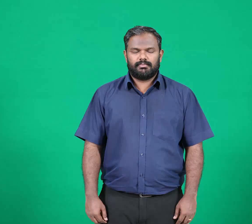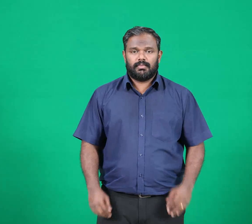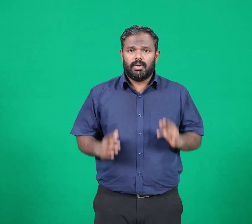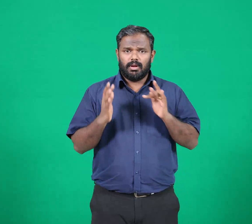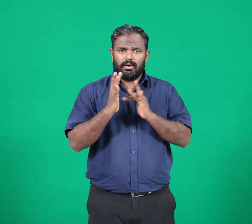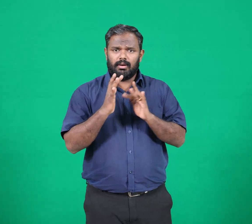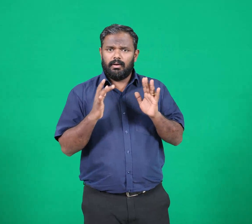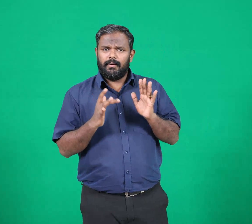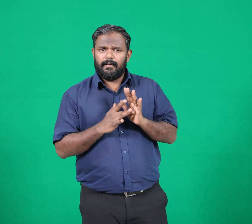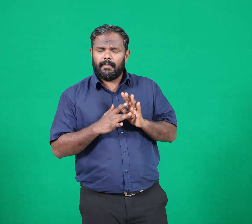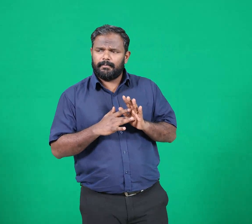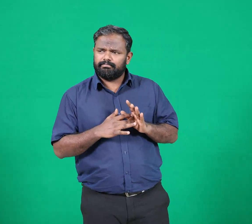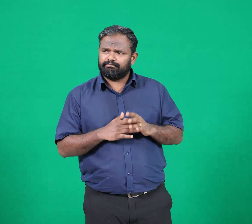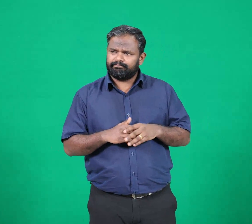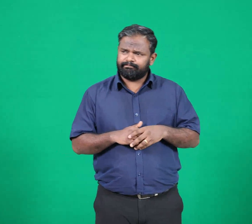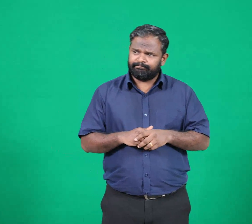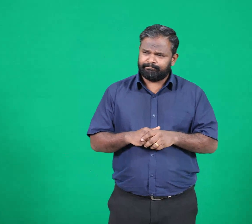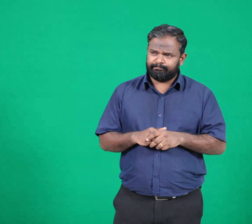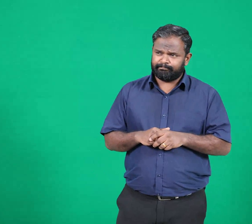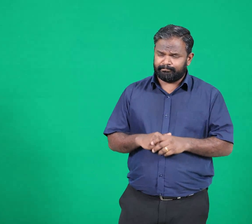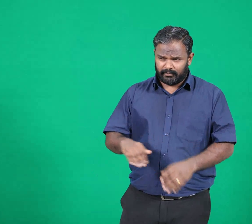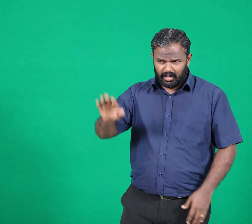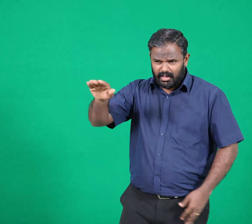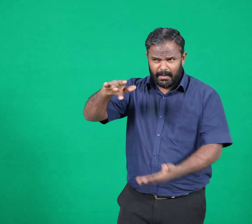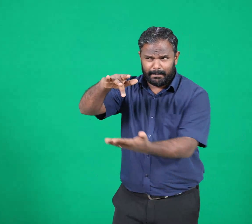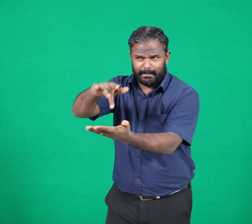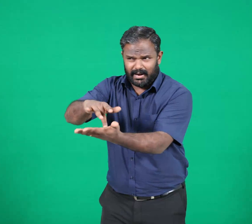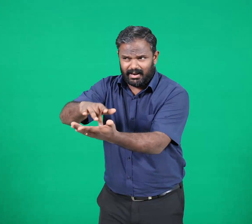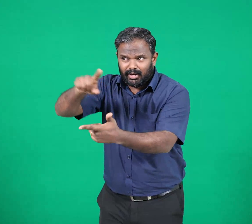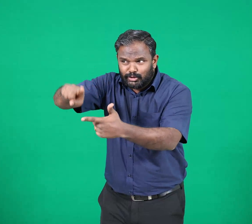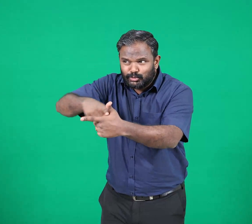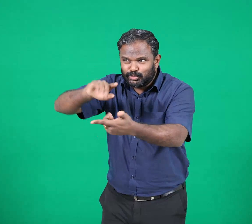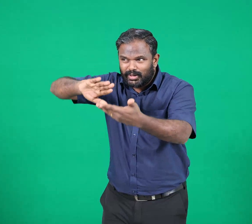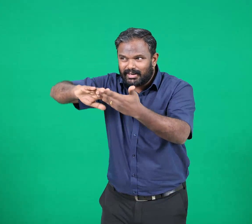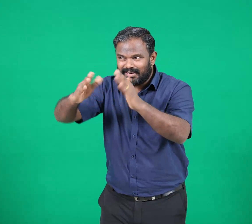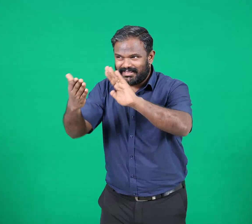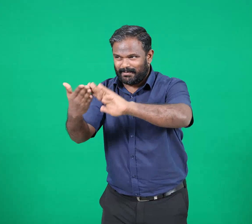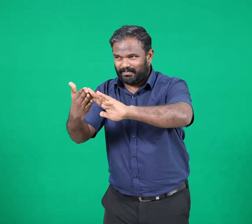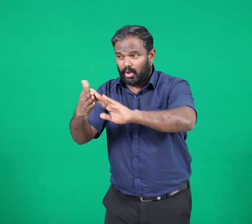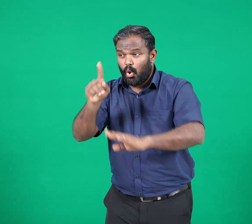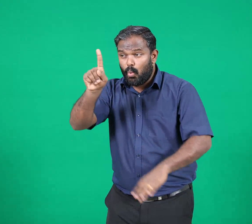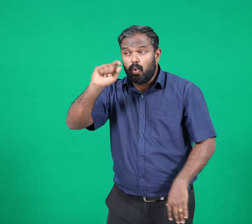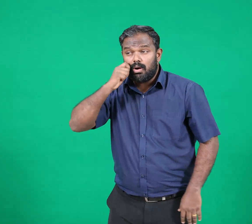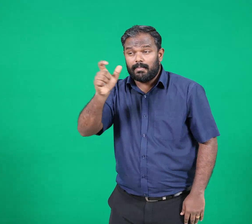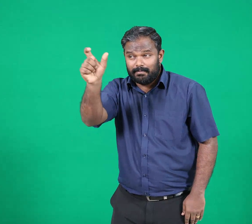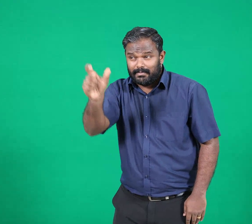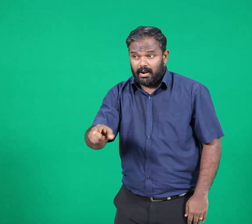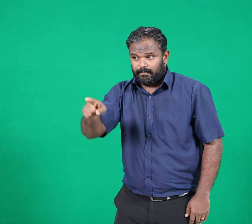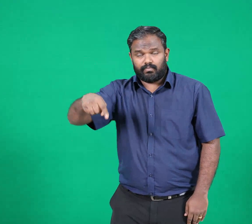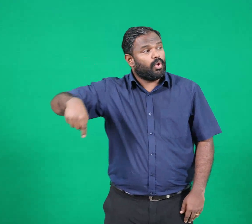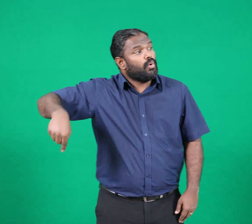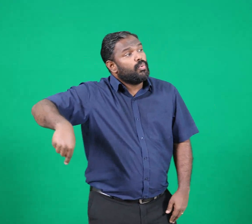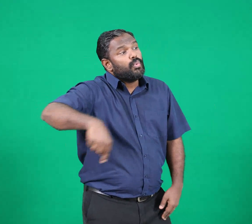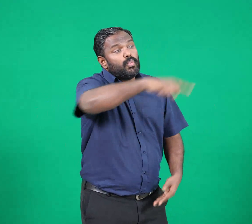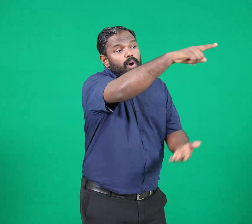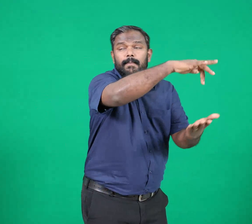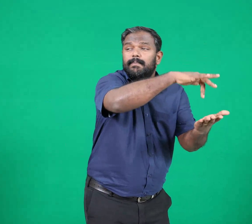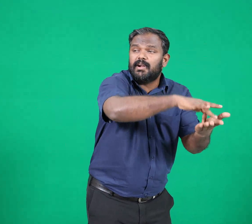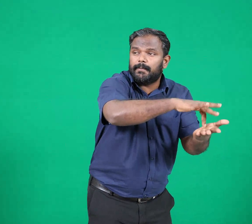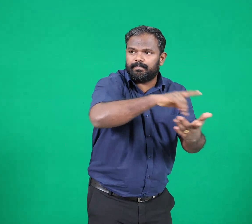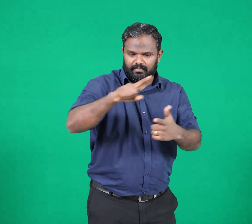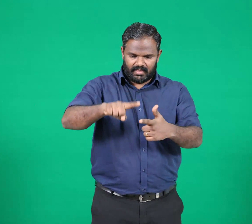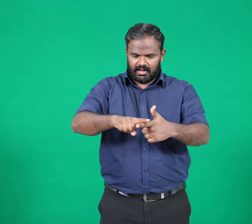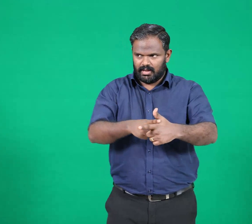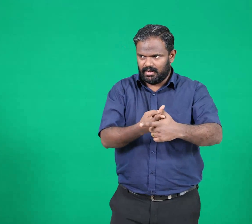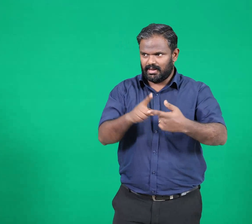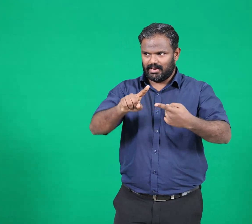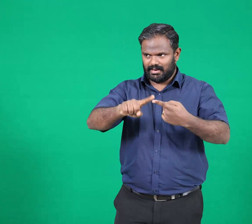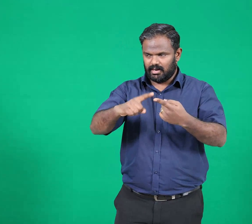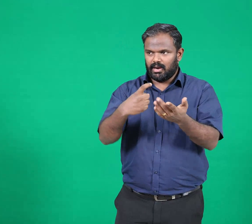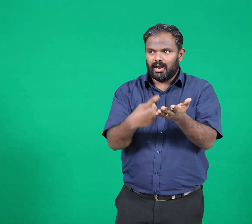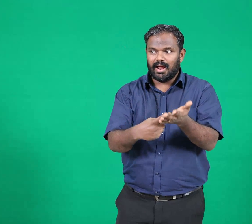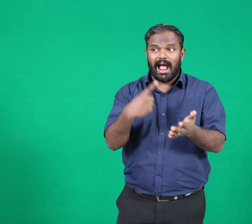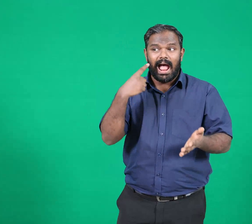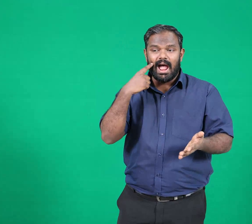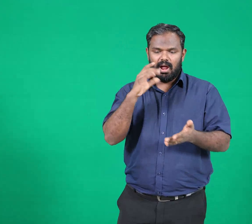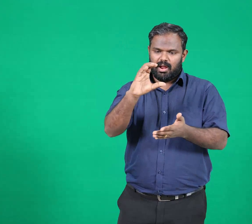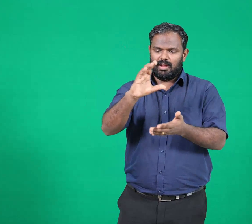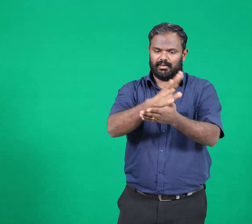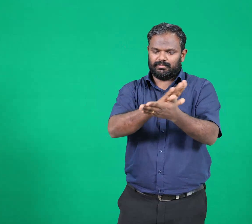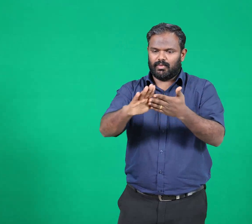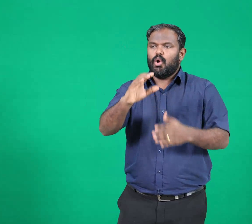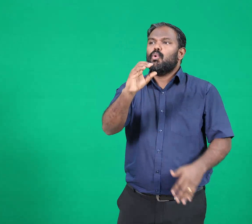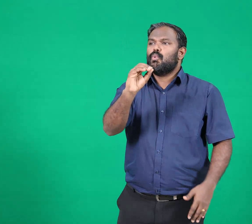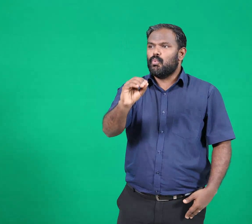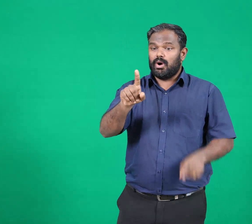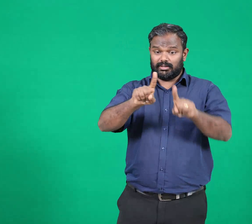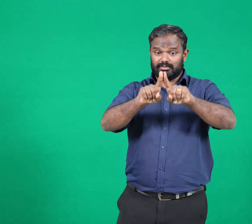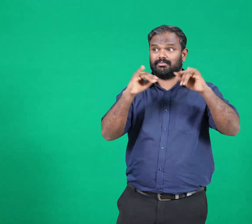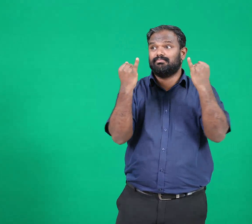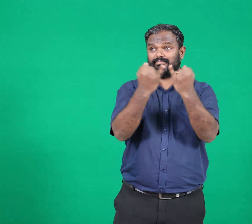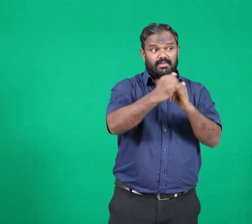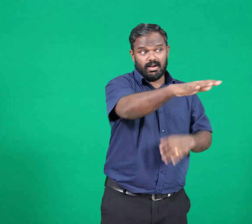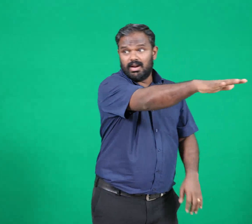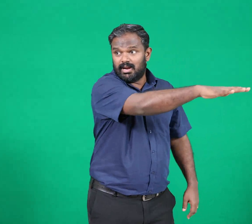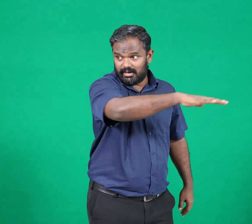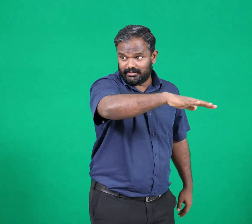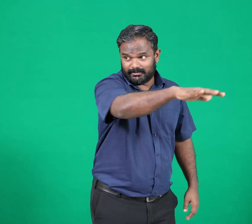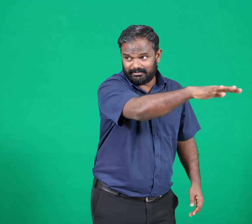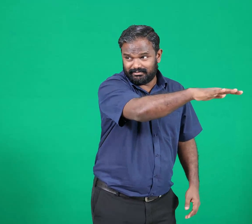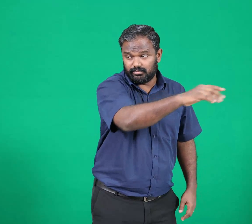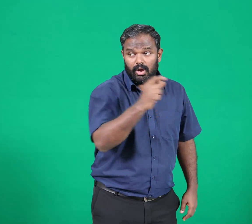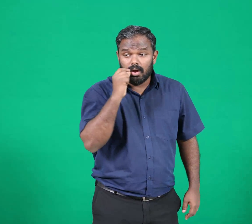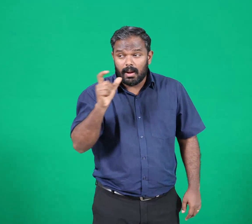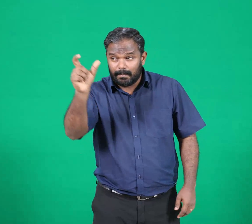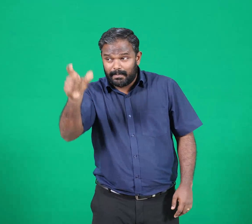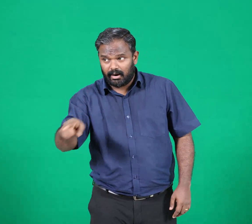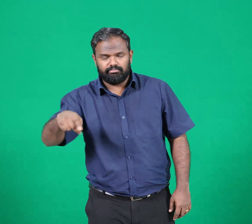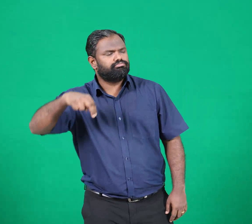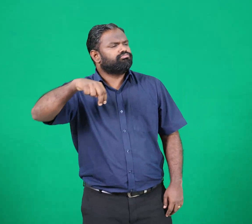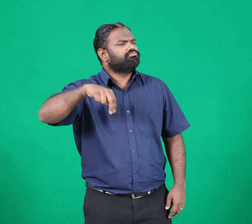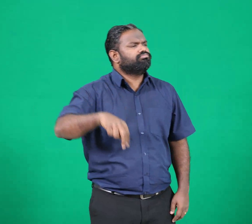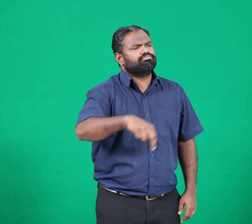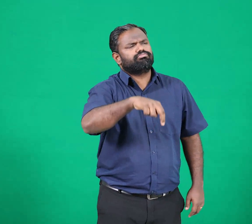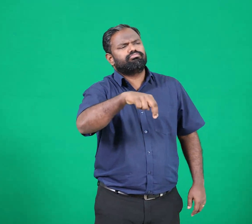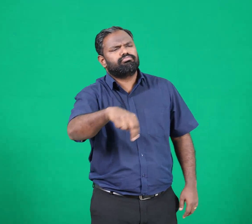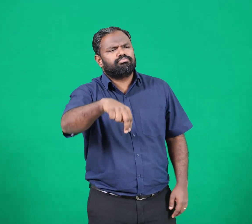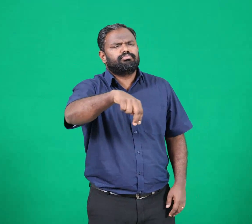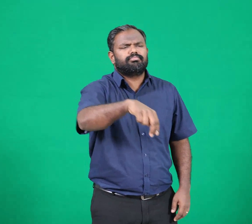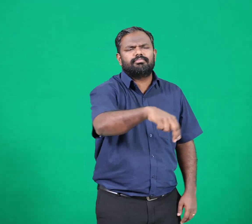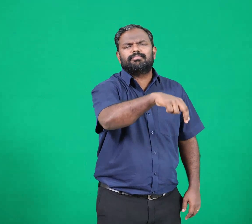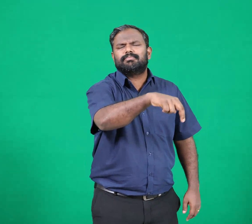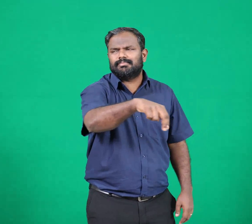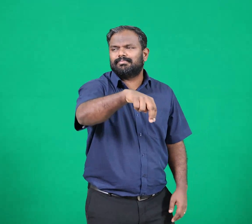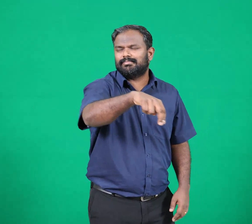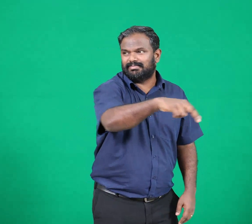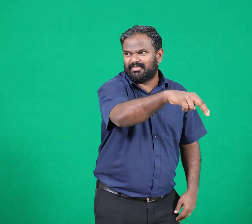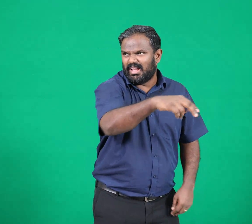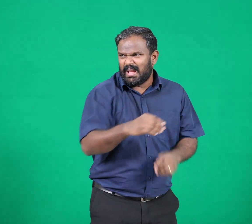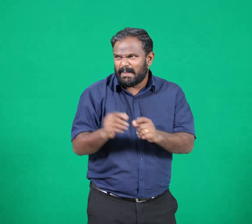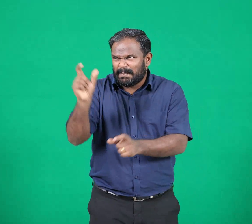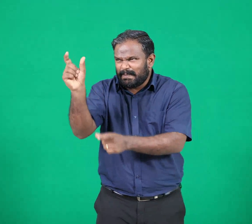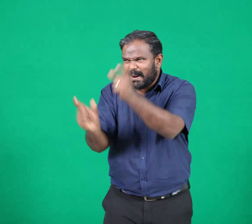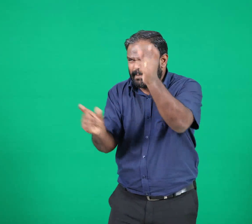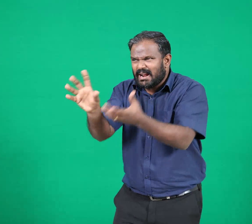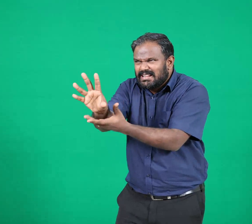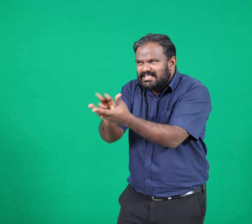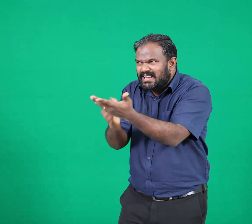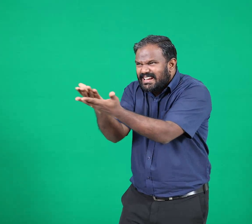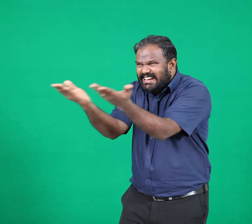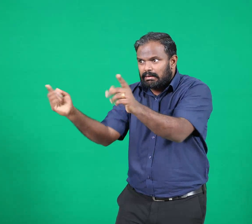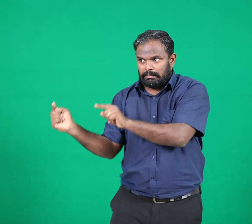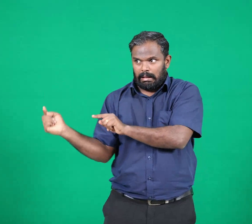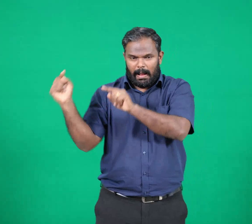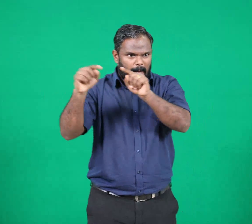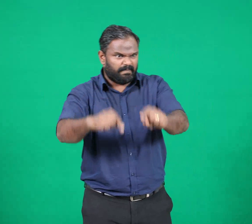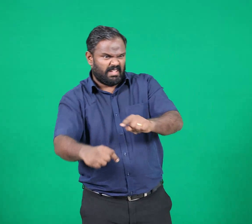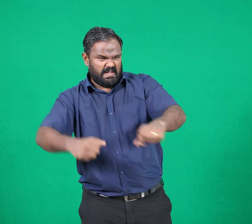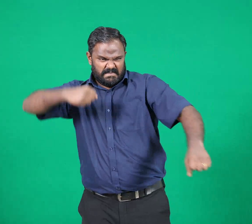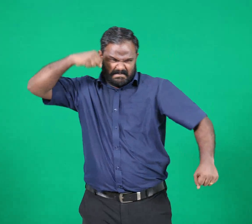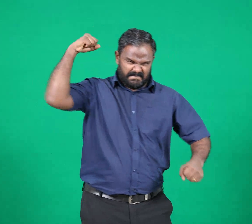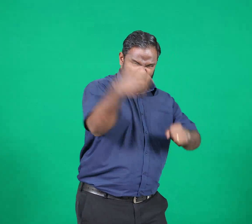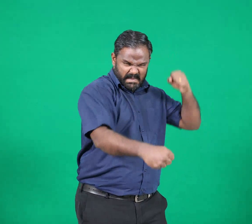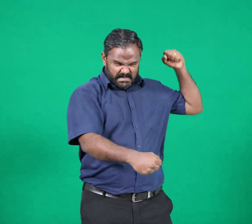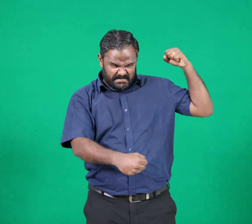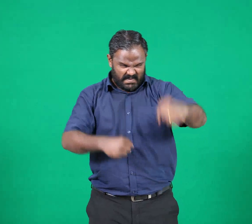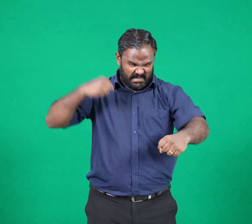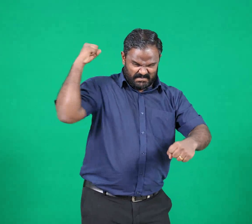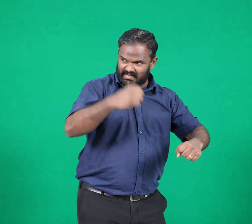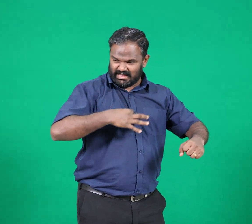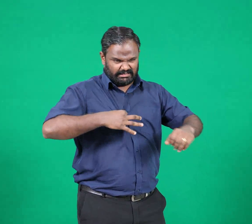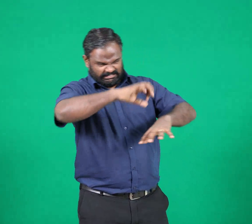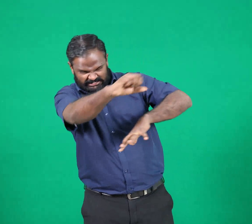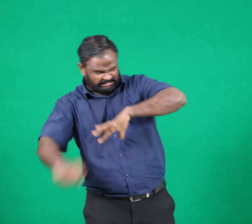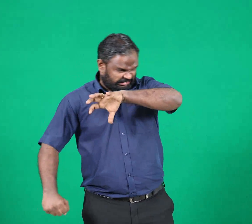Jesus took up this question and said, "A man was going down from Jerusalem to Jericho when he fell into the hands of robbers.